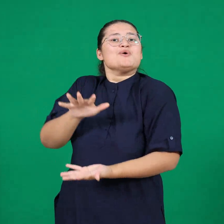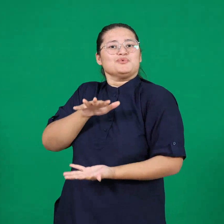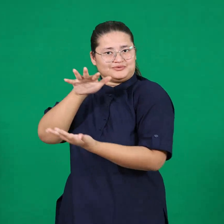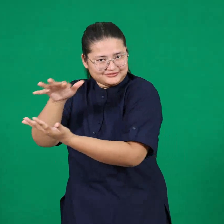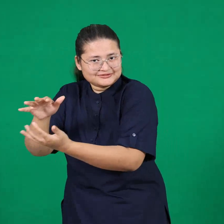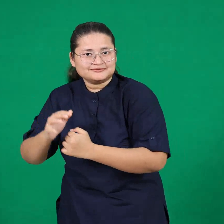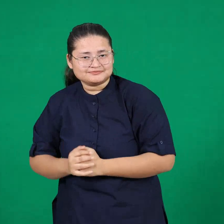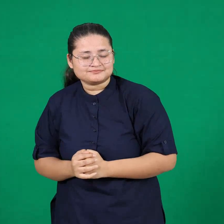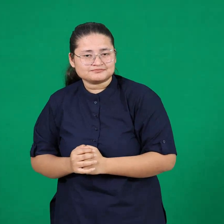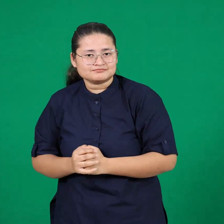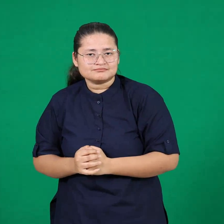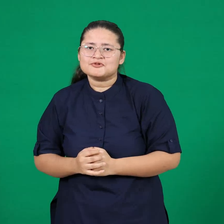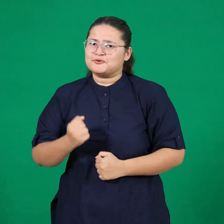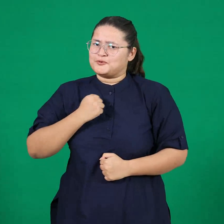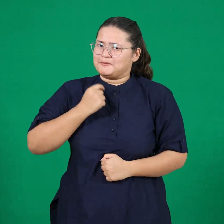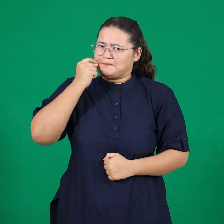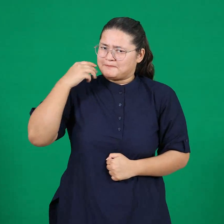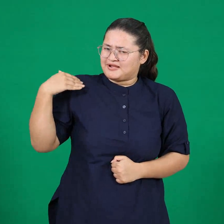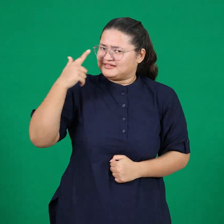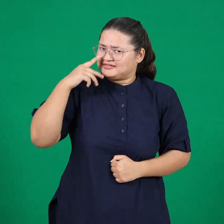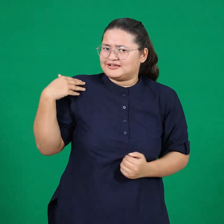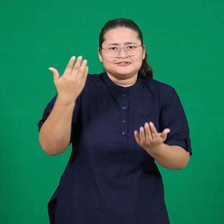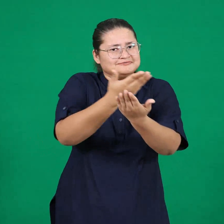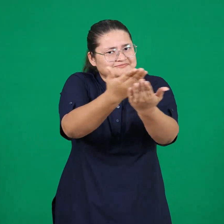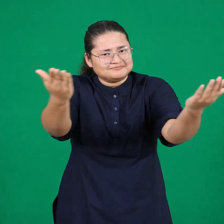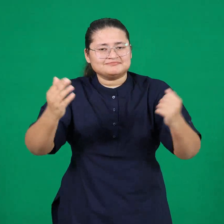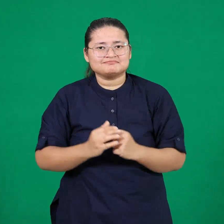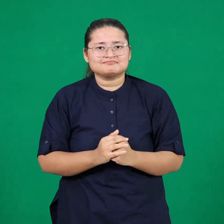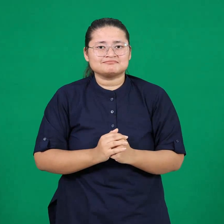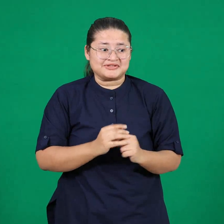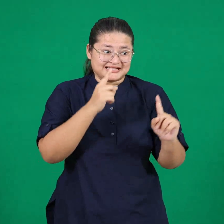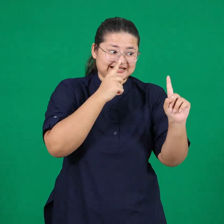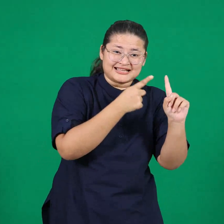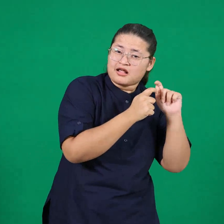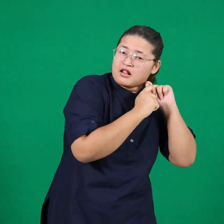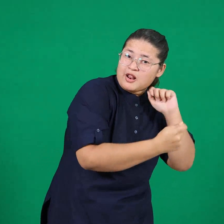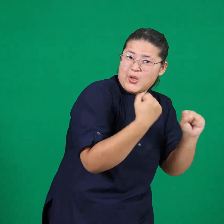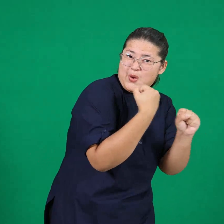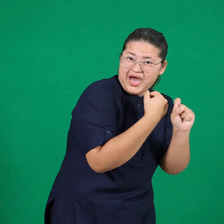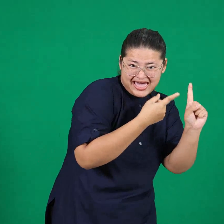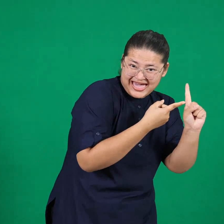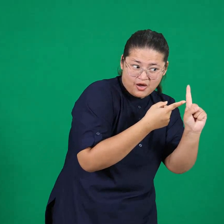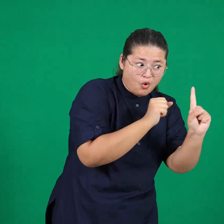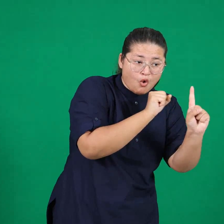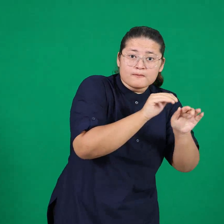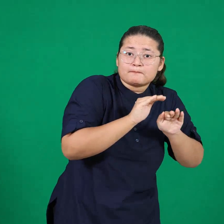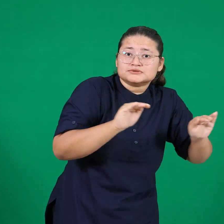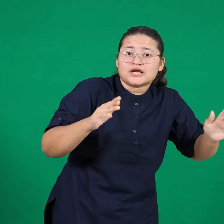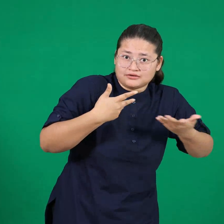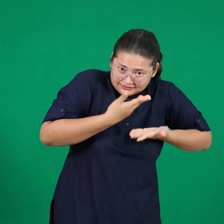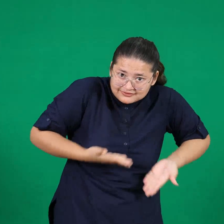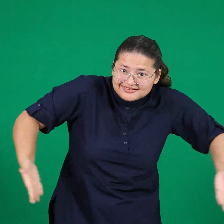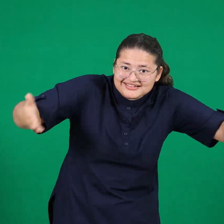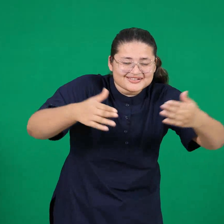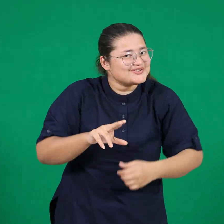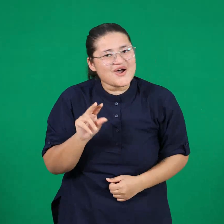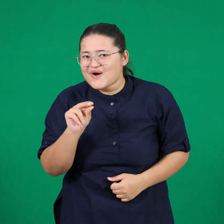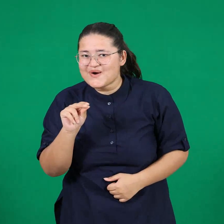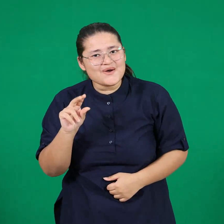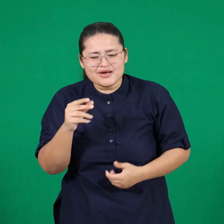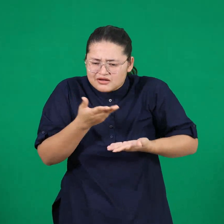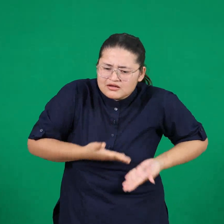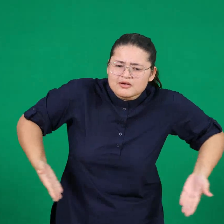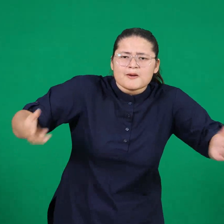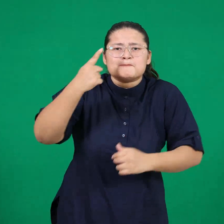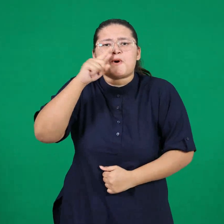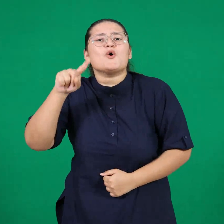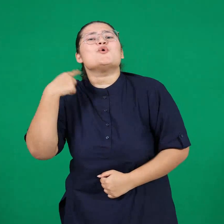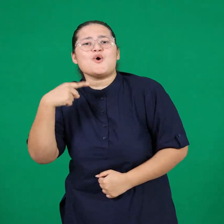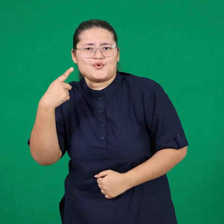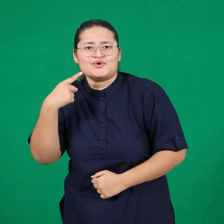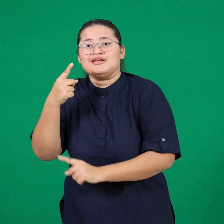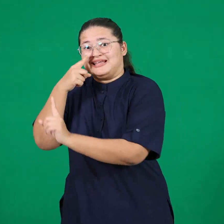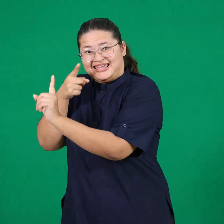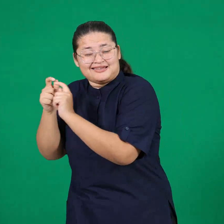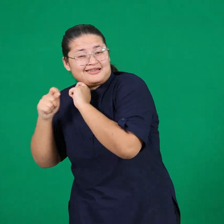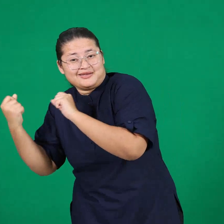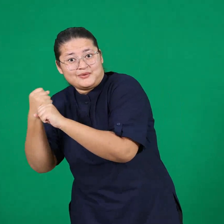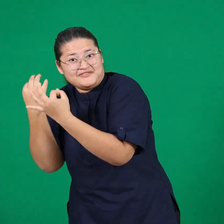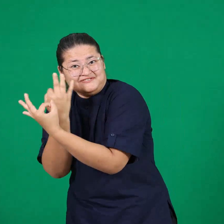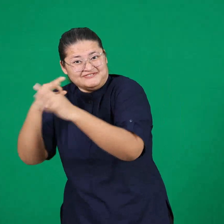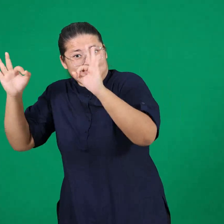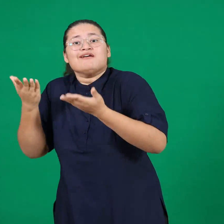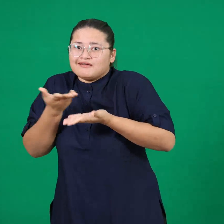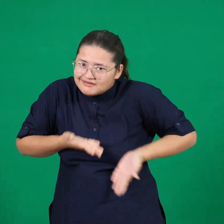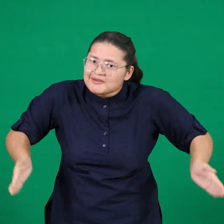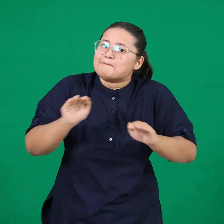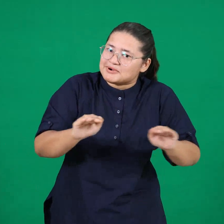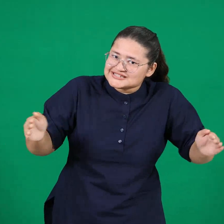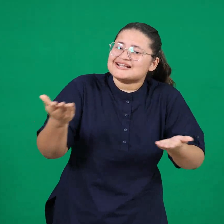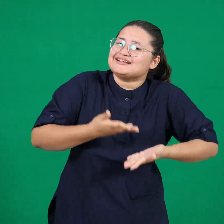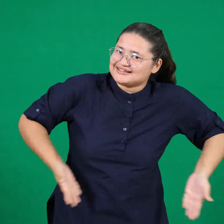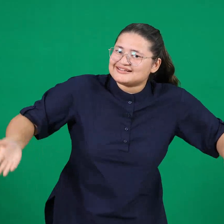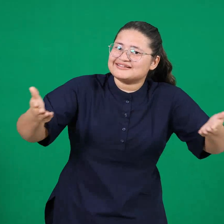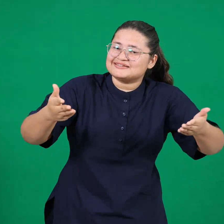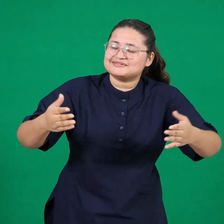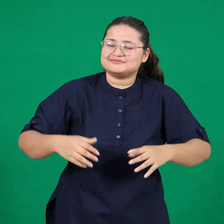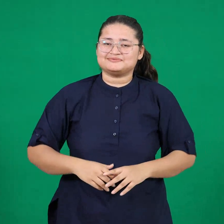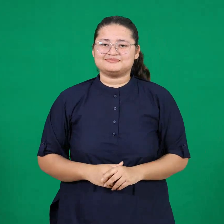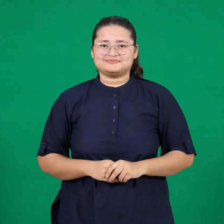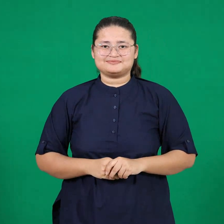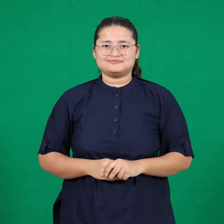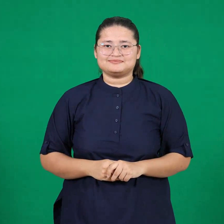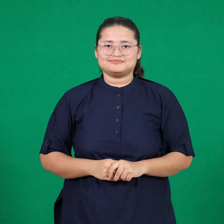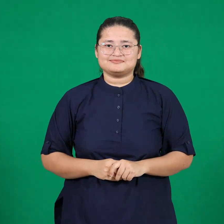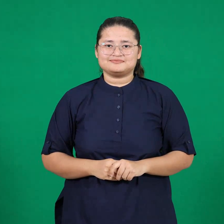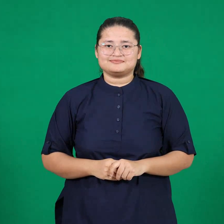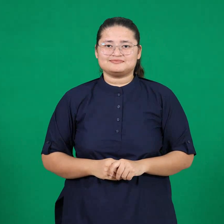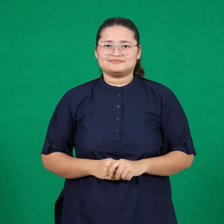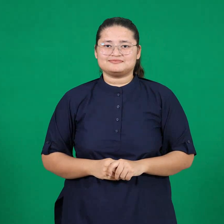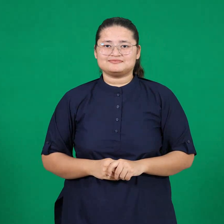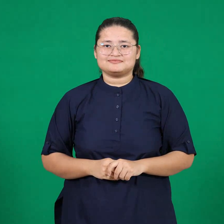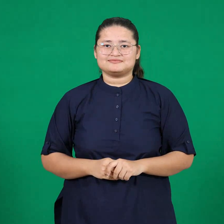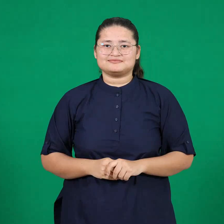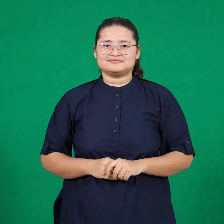Therefore, brothers, we are not children of the slave woman, but of the free woman.